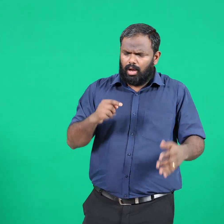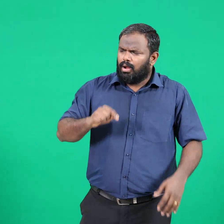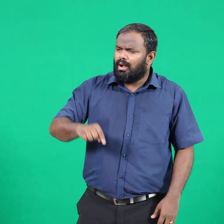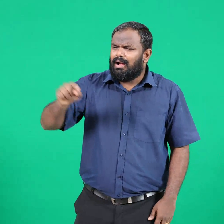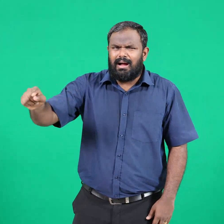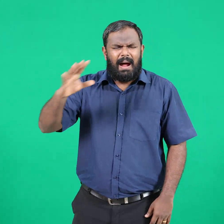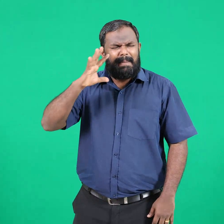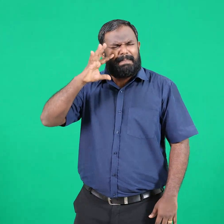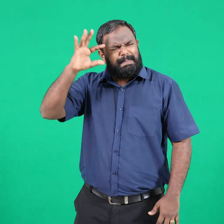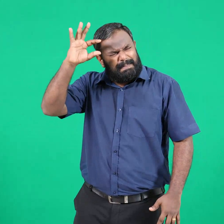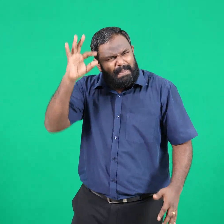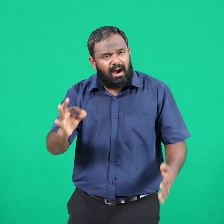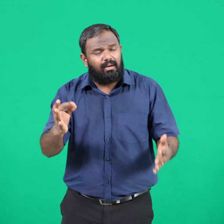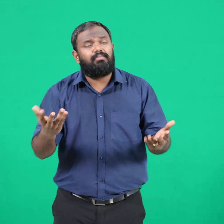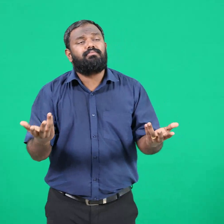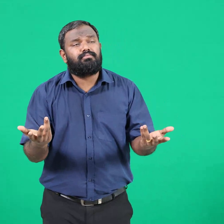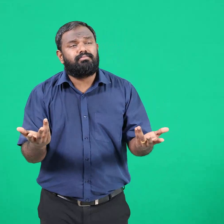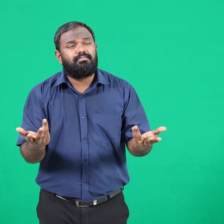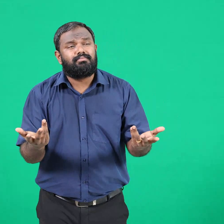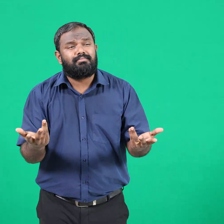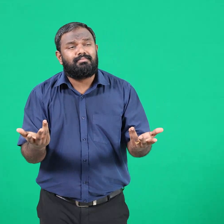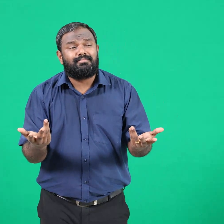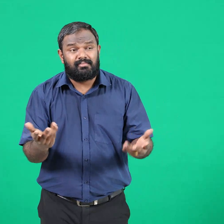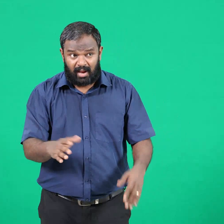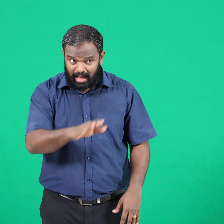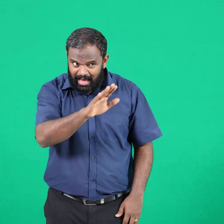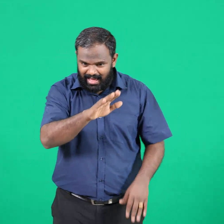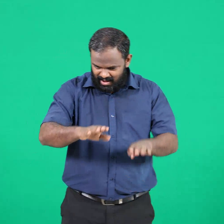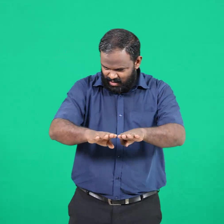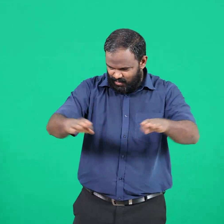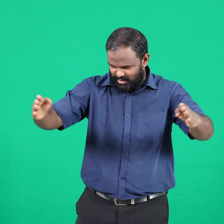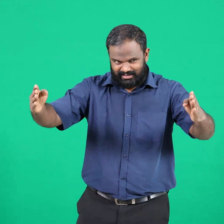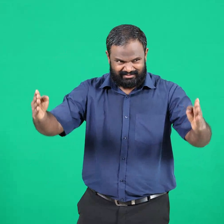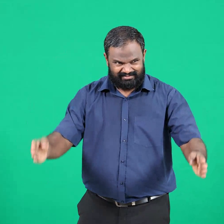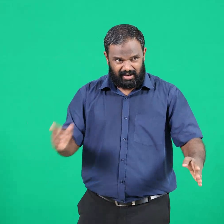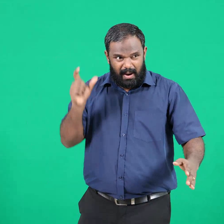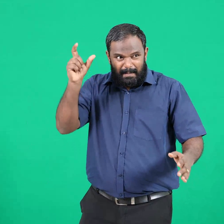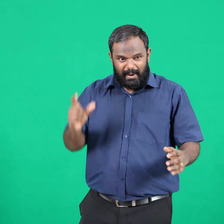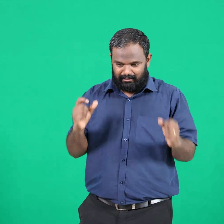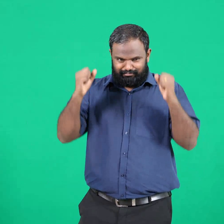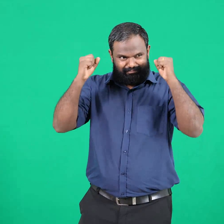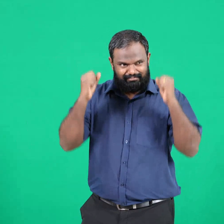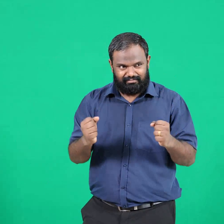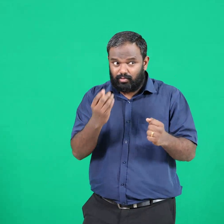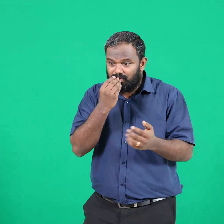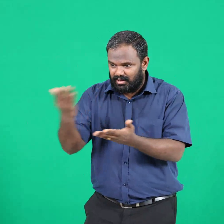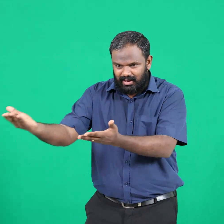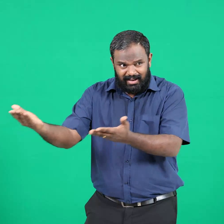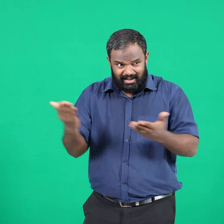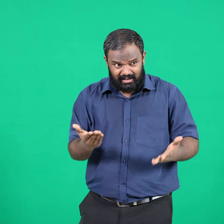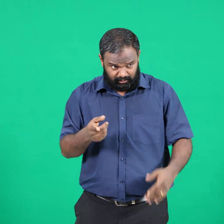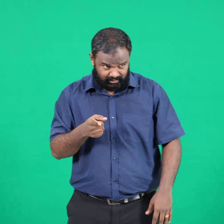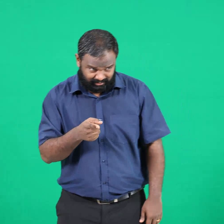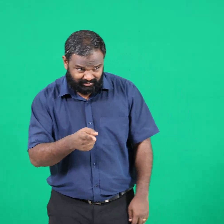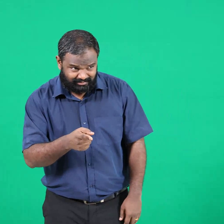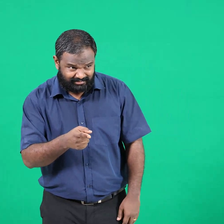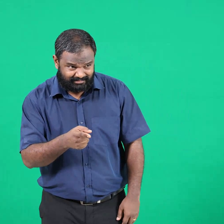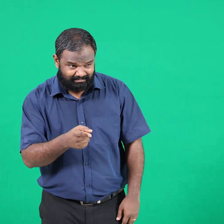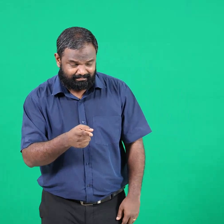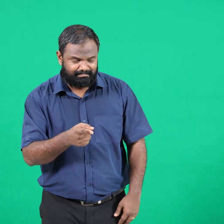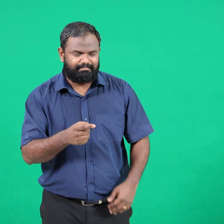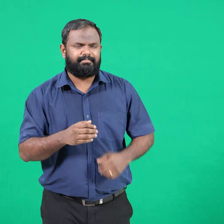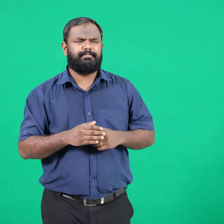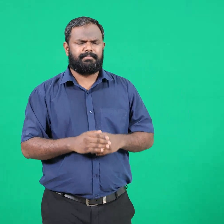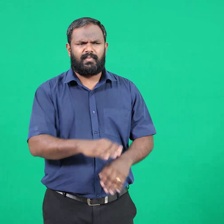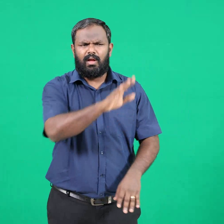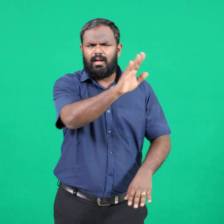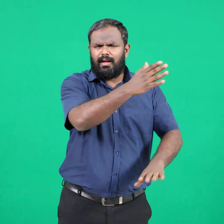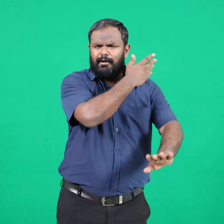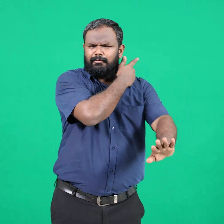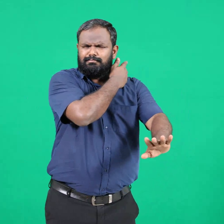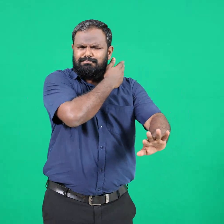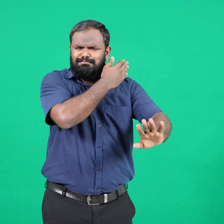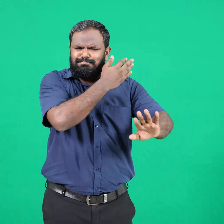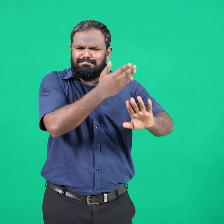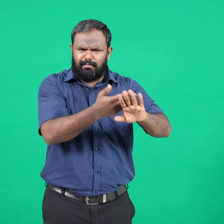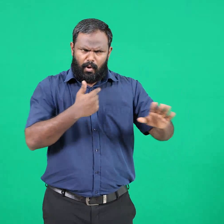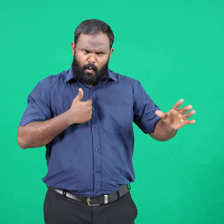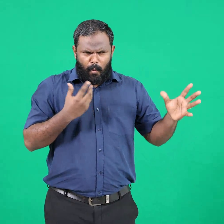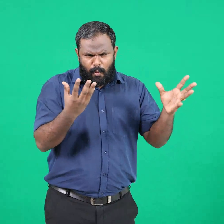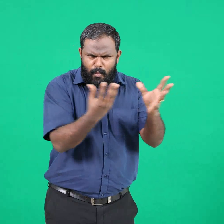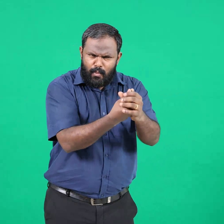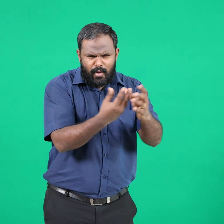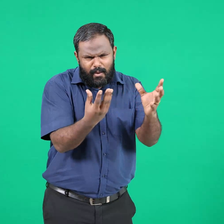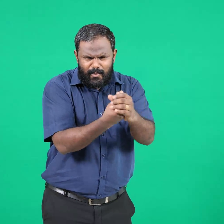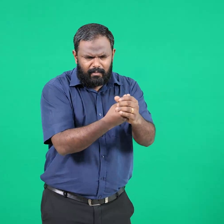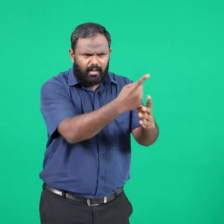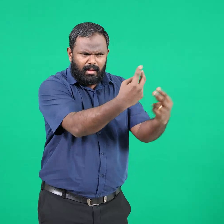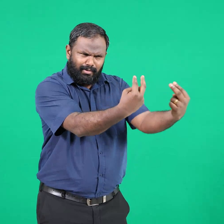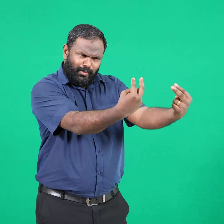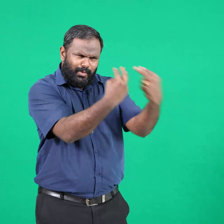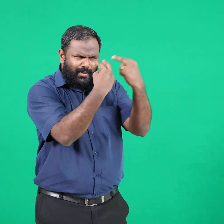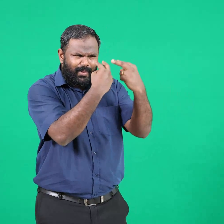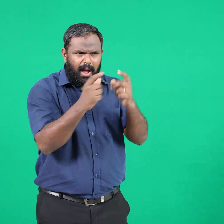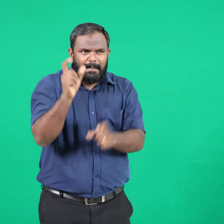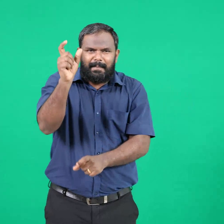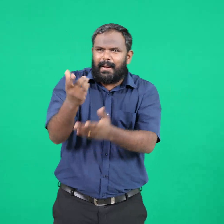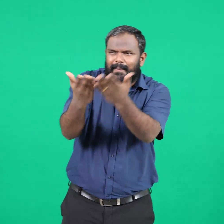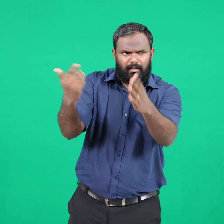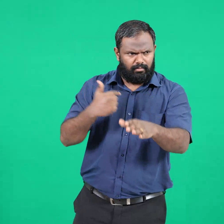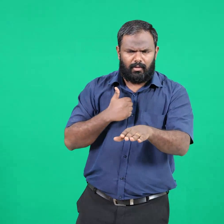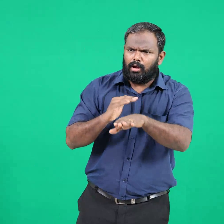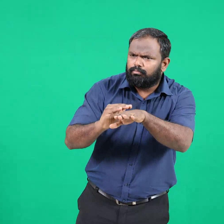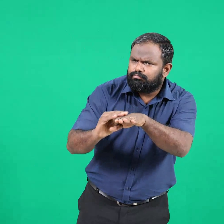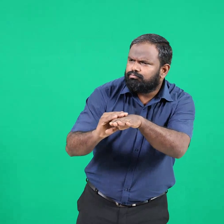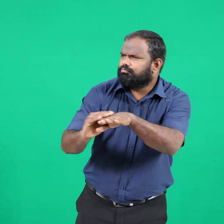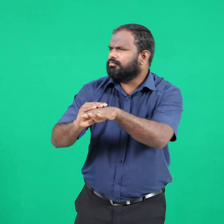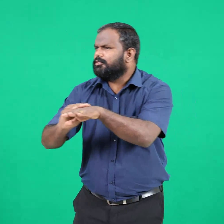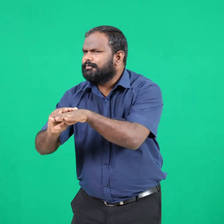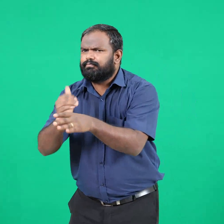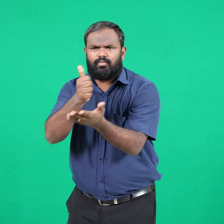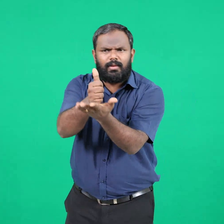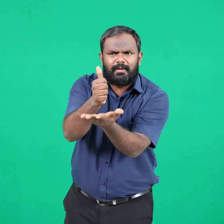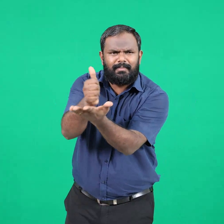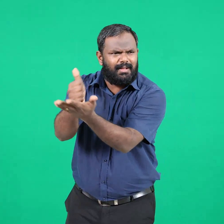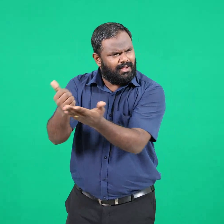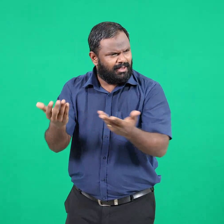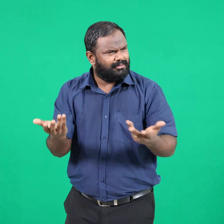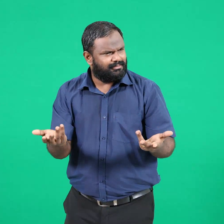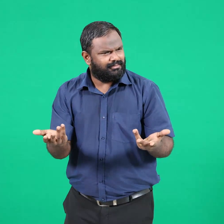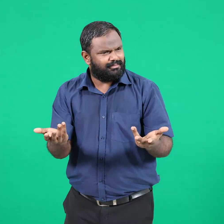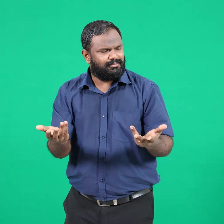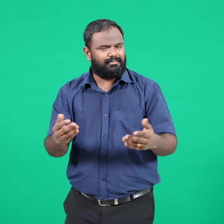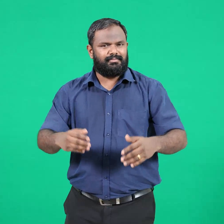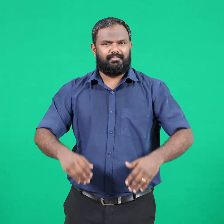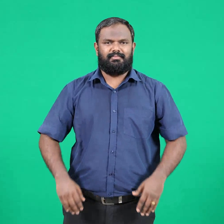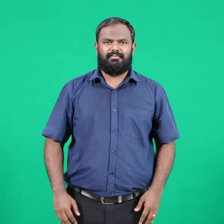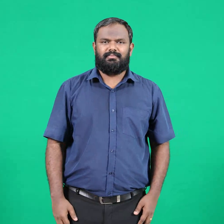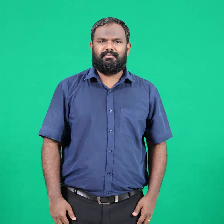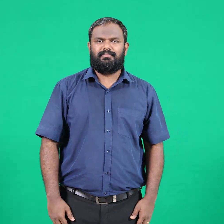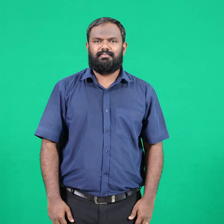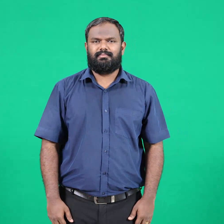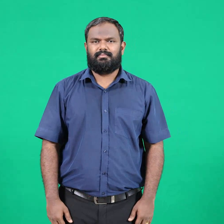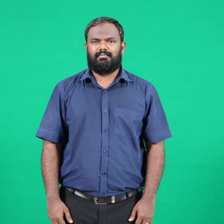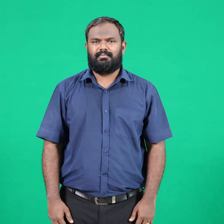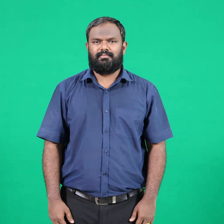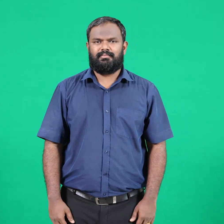Is it not the one who reclines? But I am among you as one who serves.